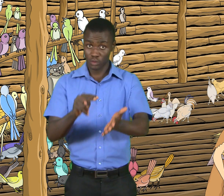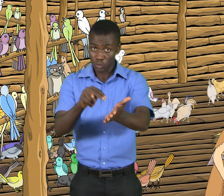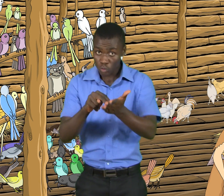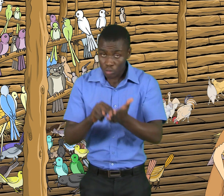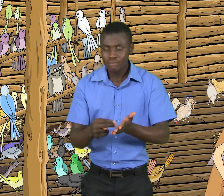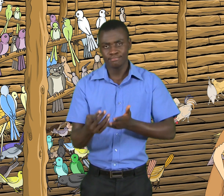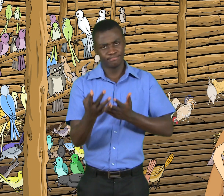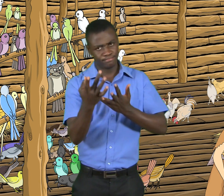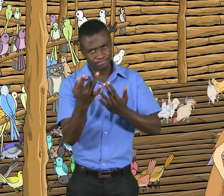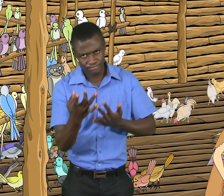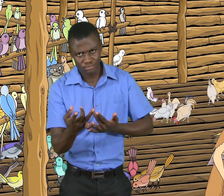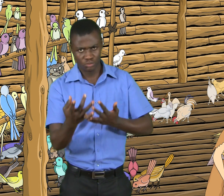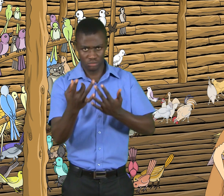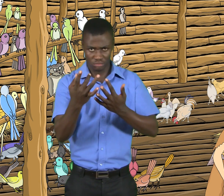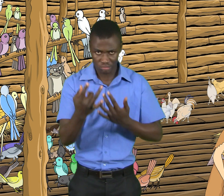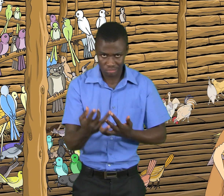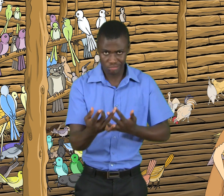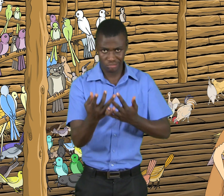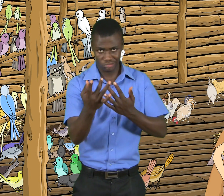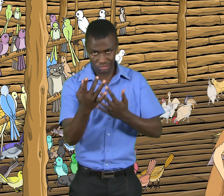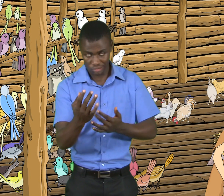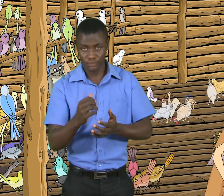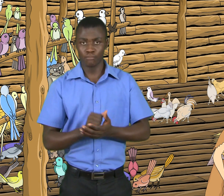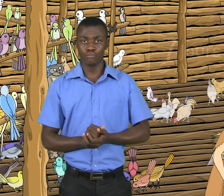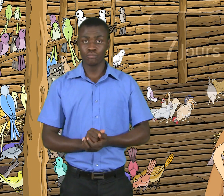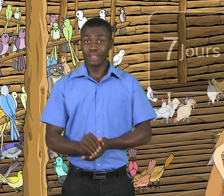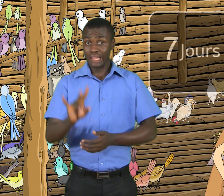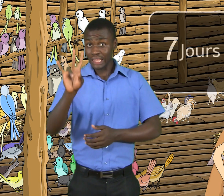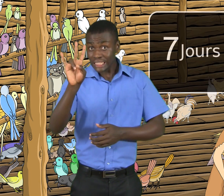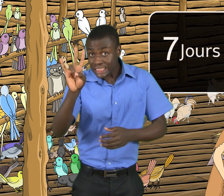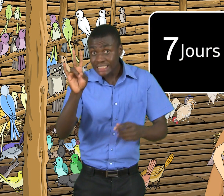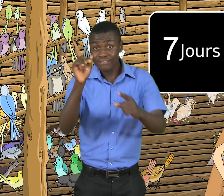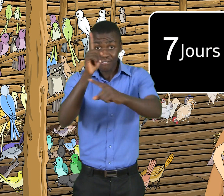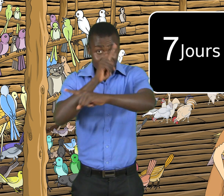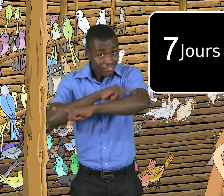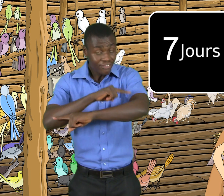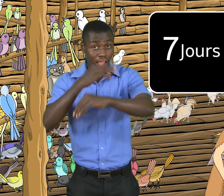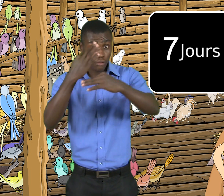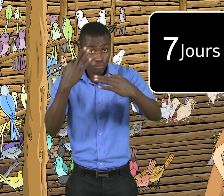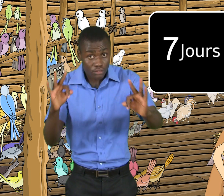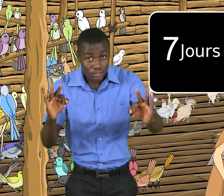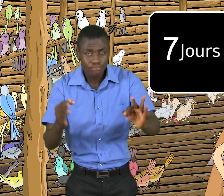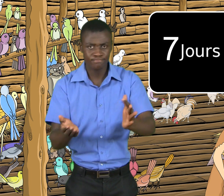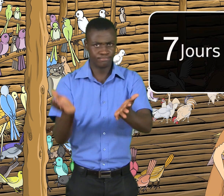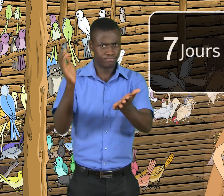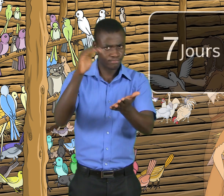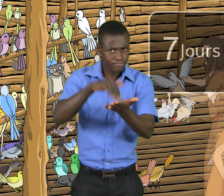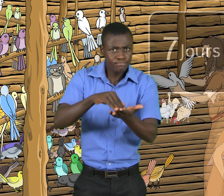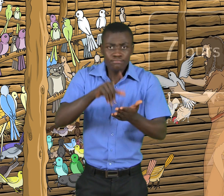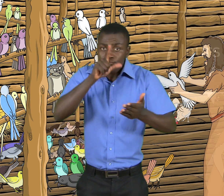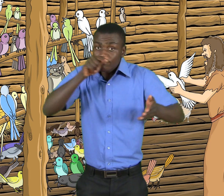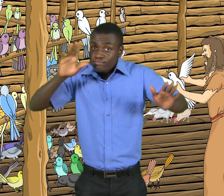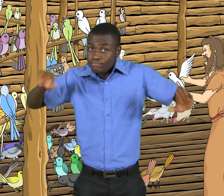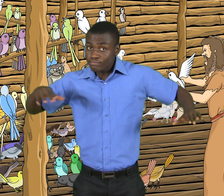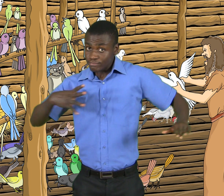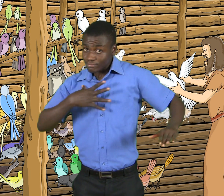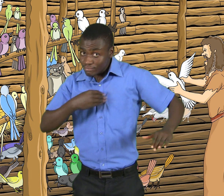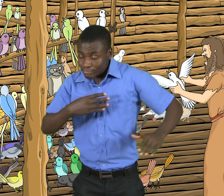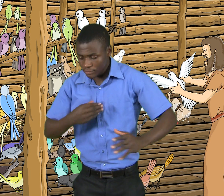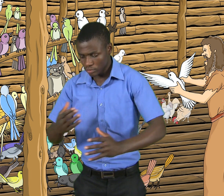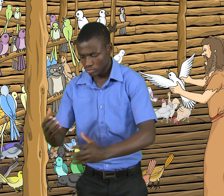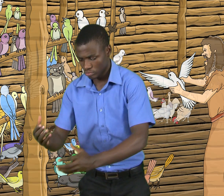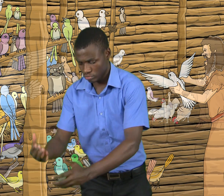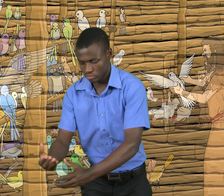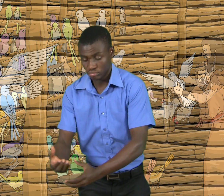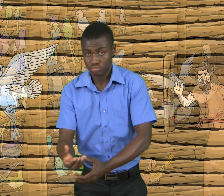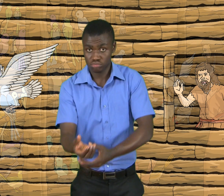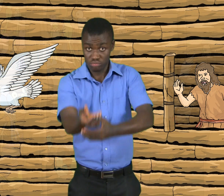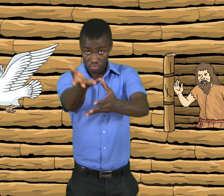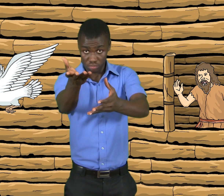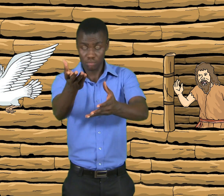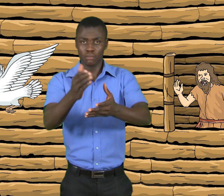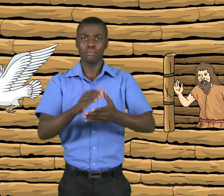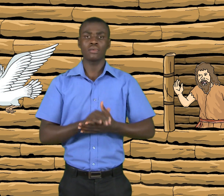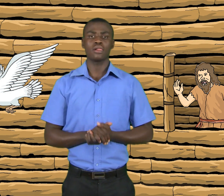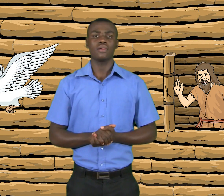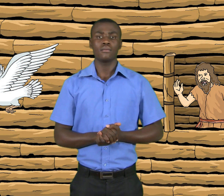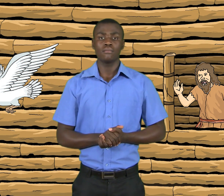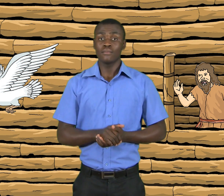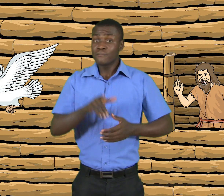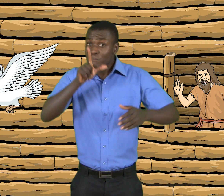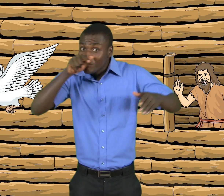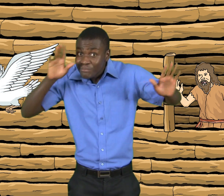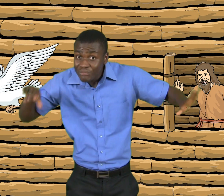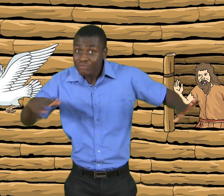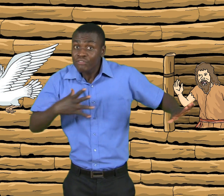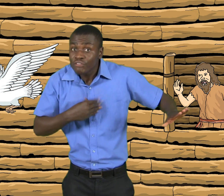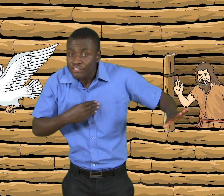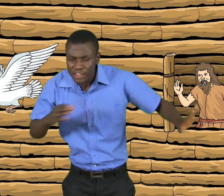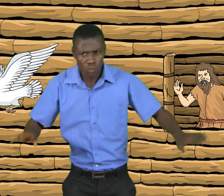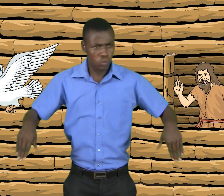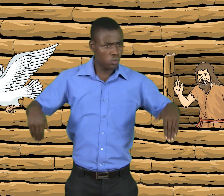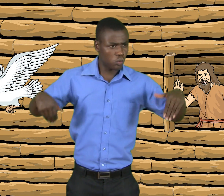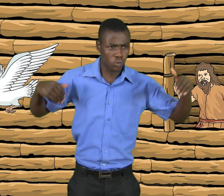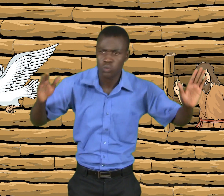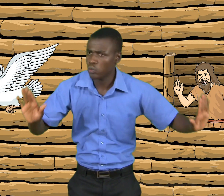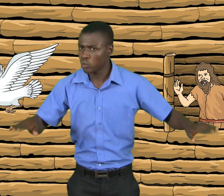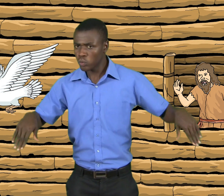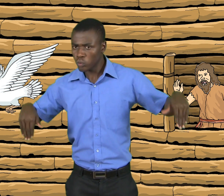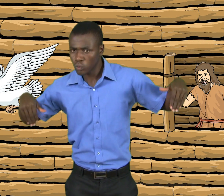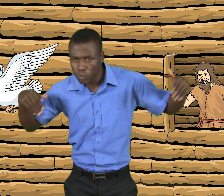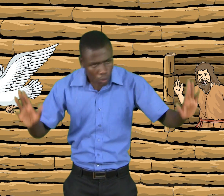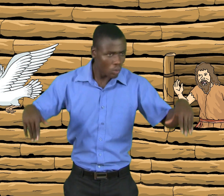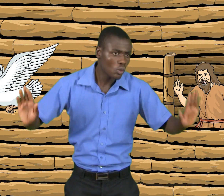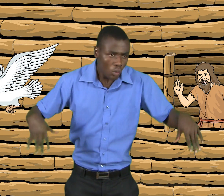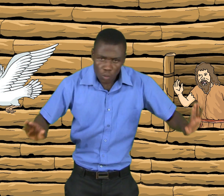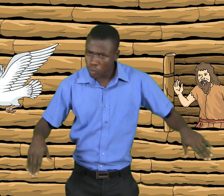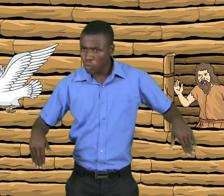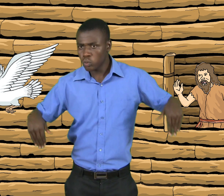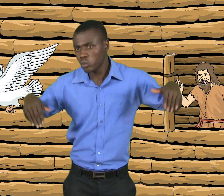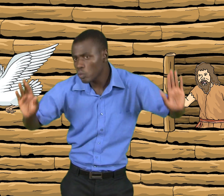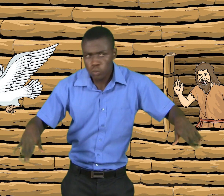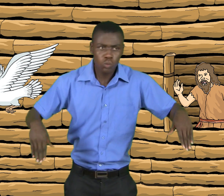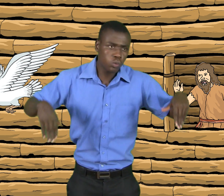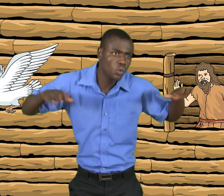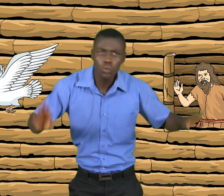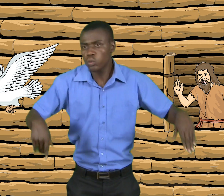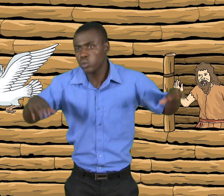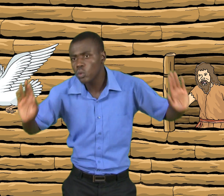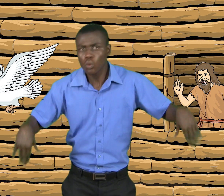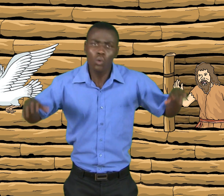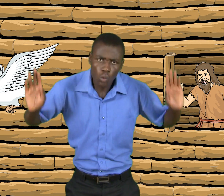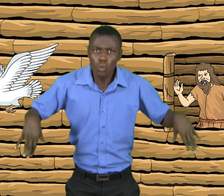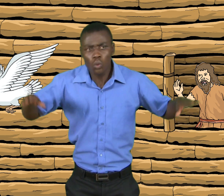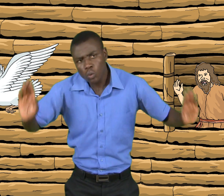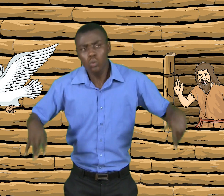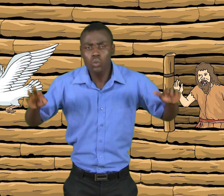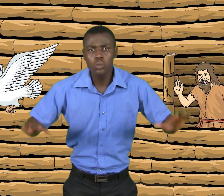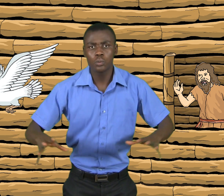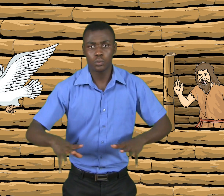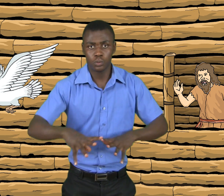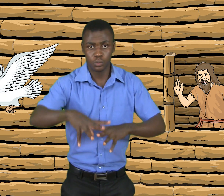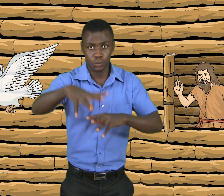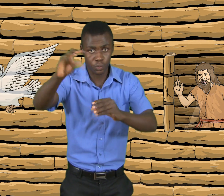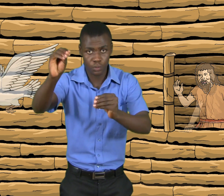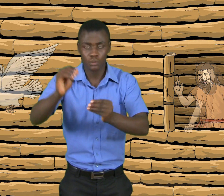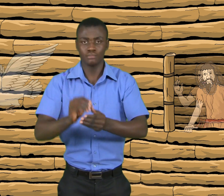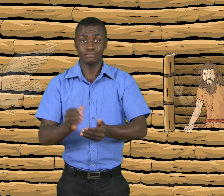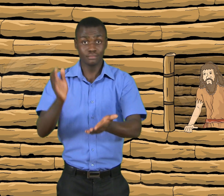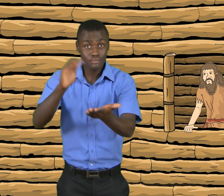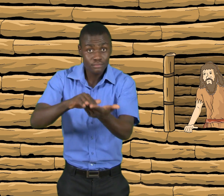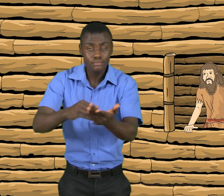And Noah waited seven more days and sent out the dove again, but this time she did not return to him.